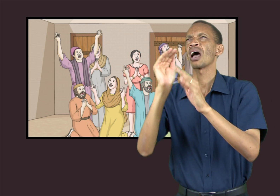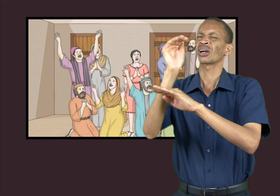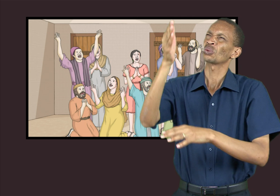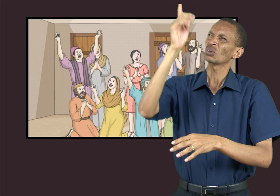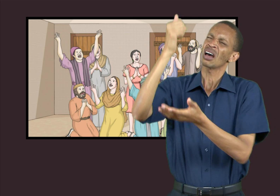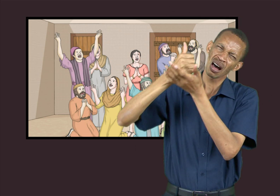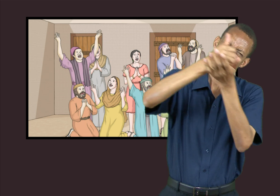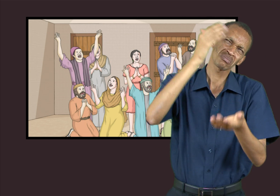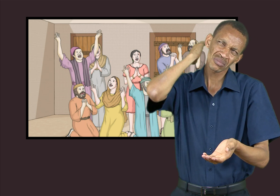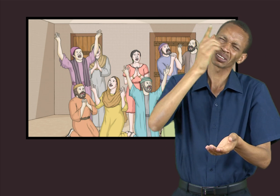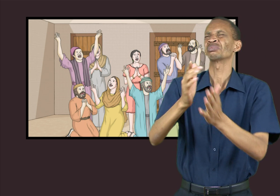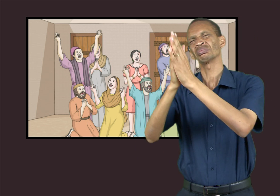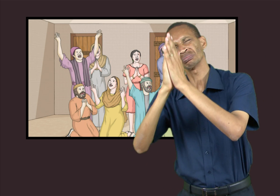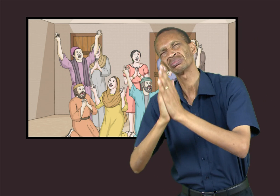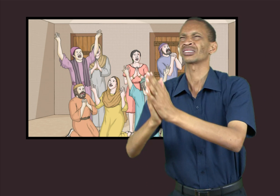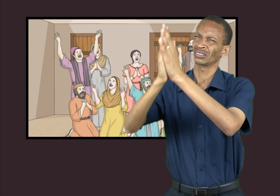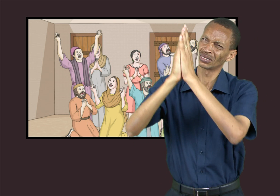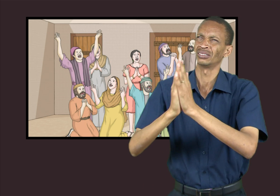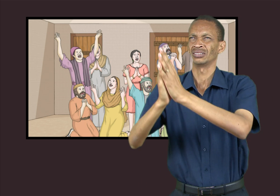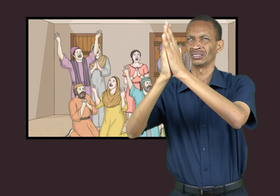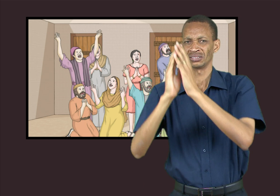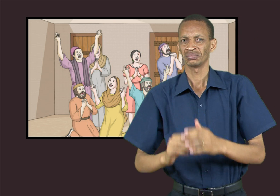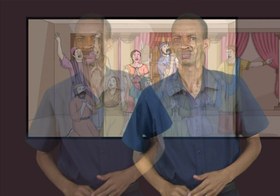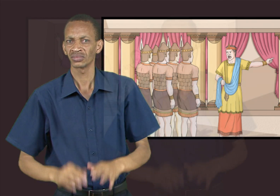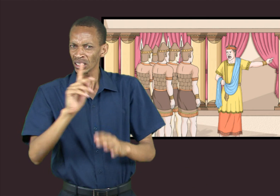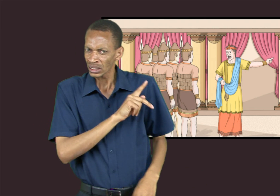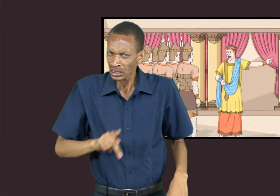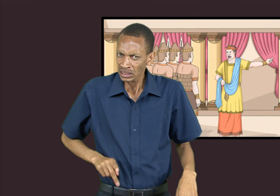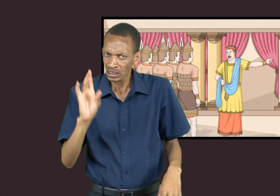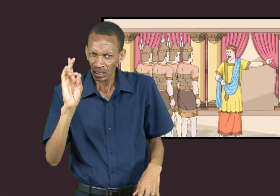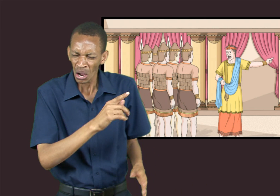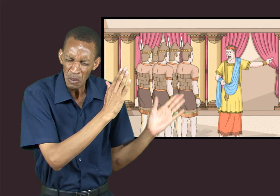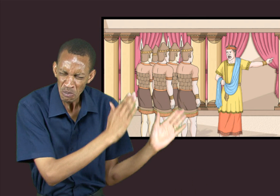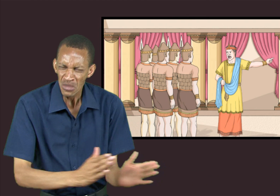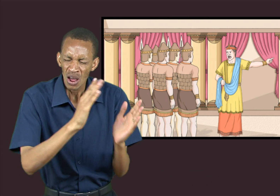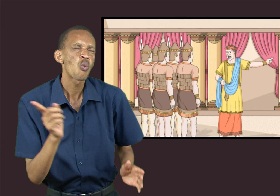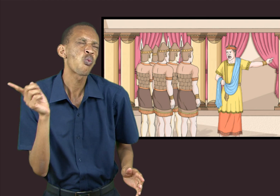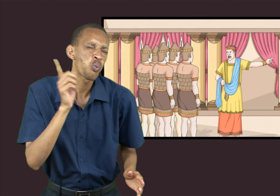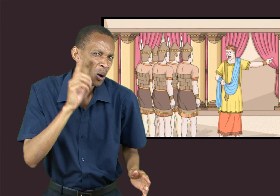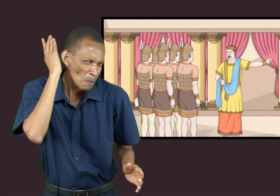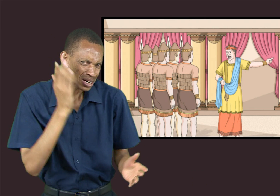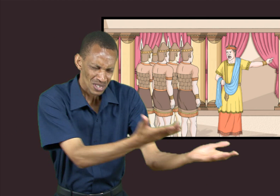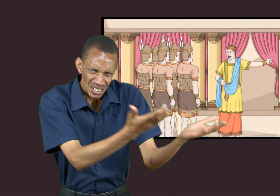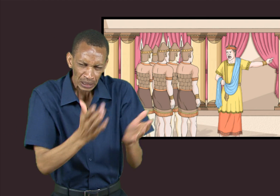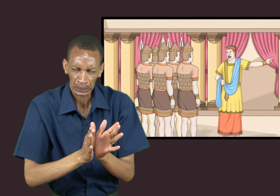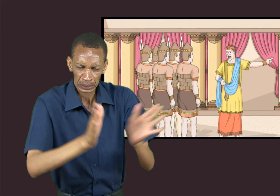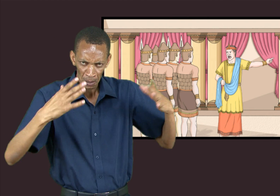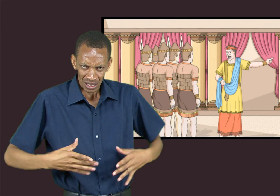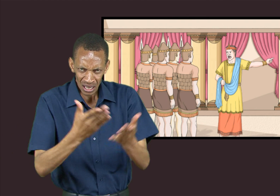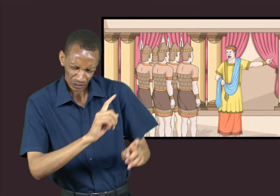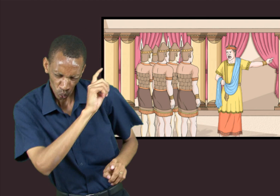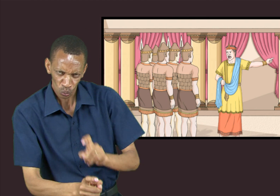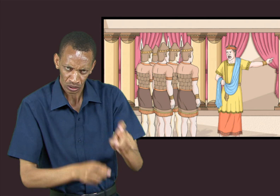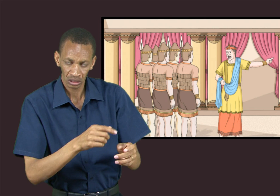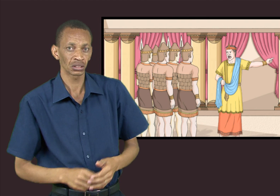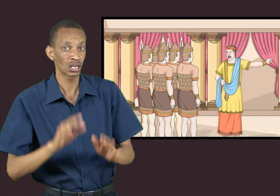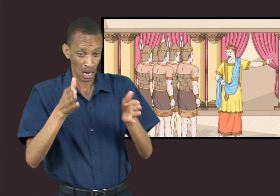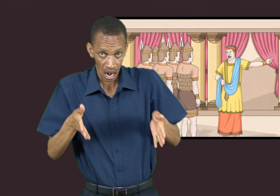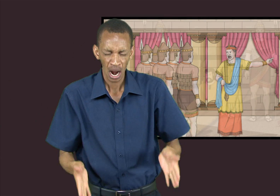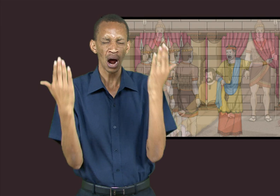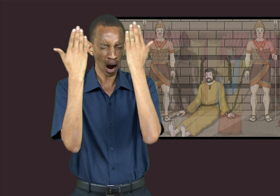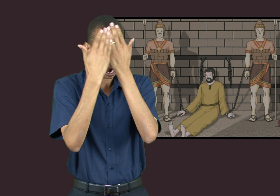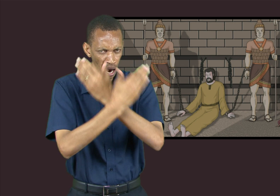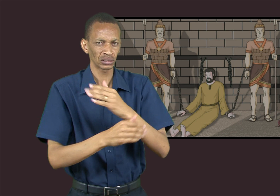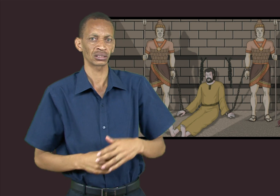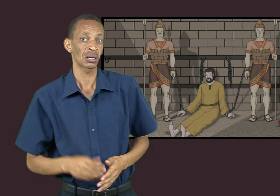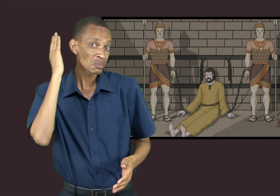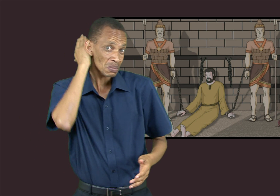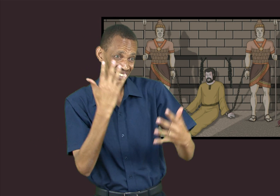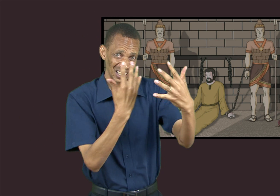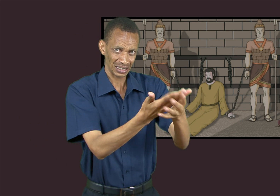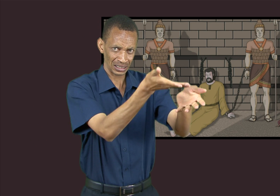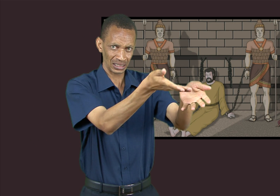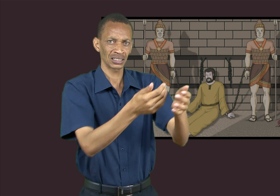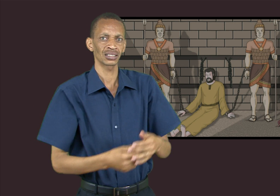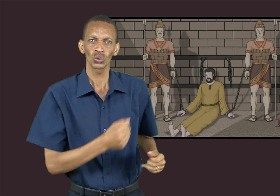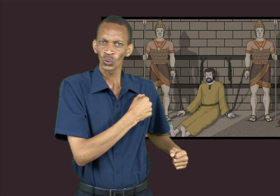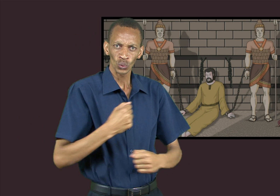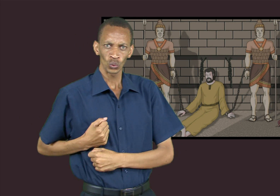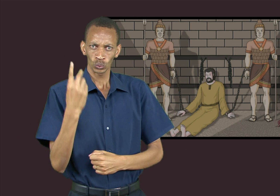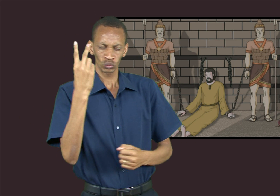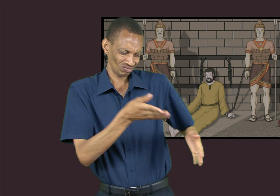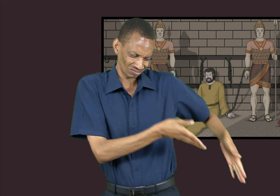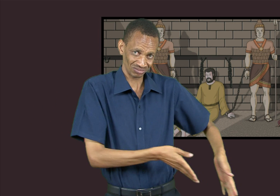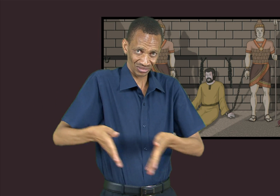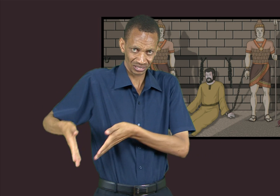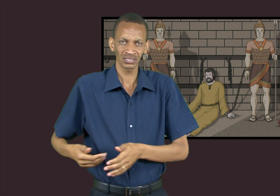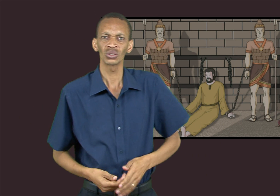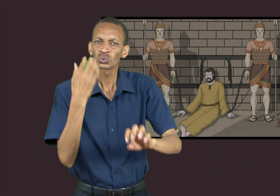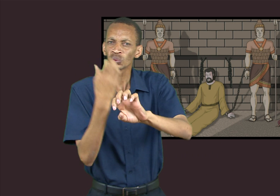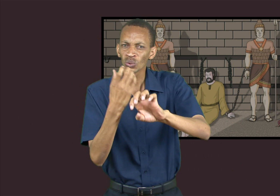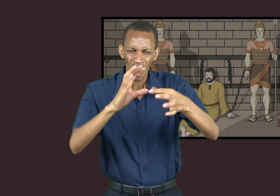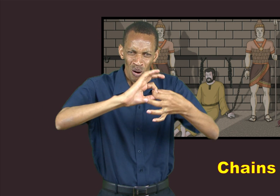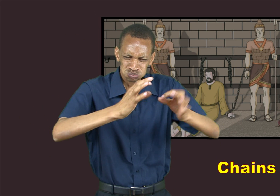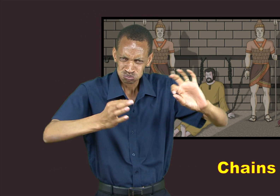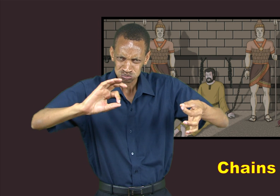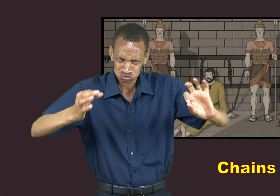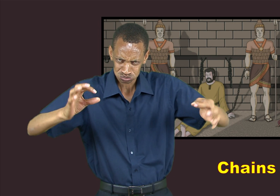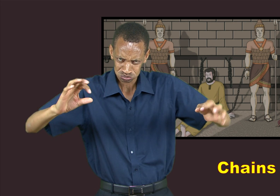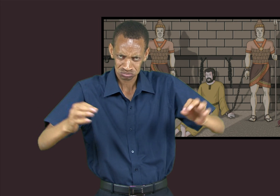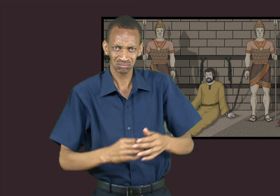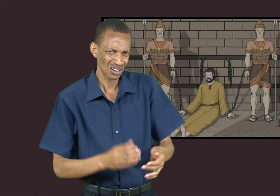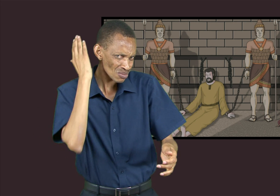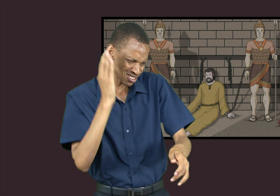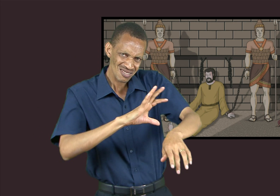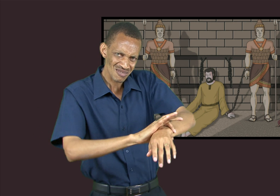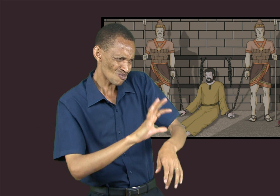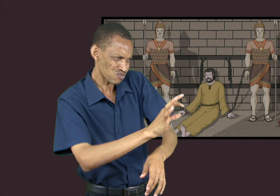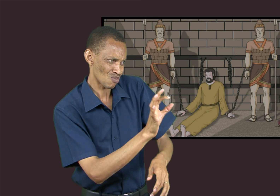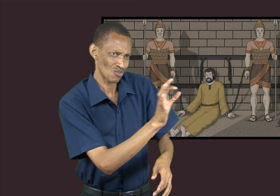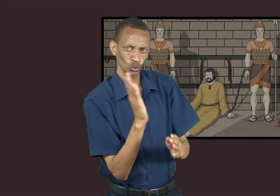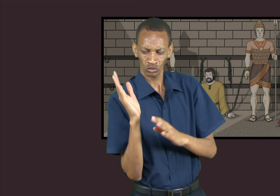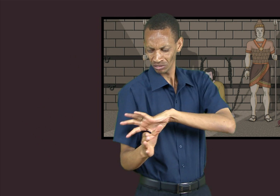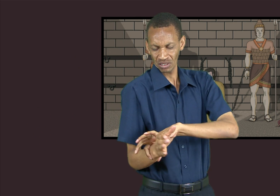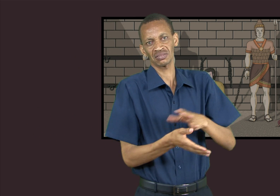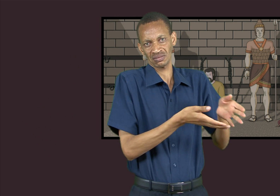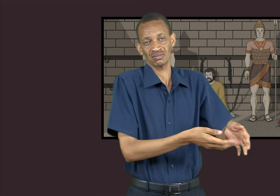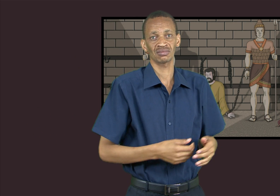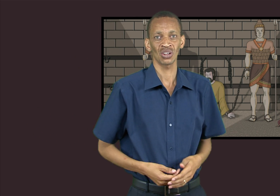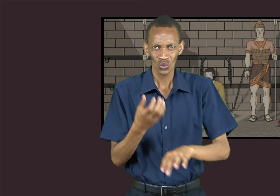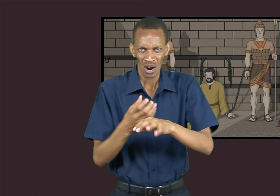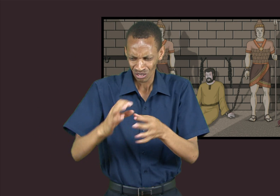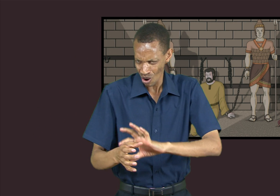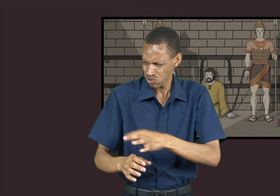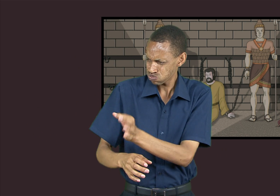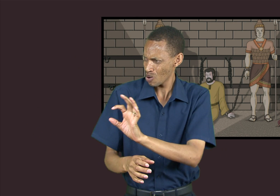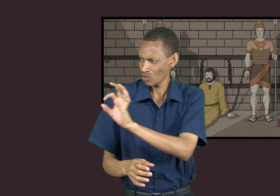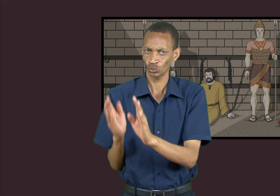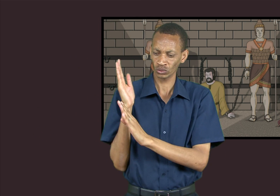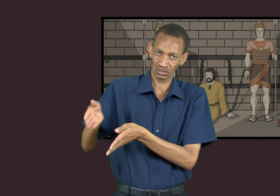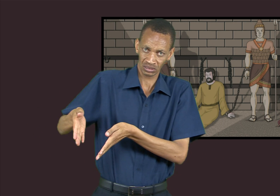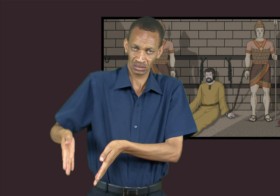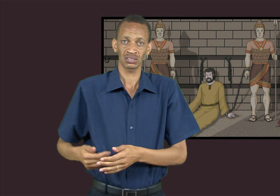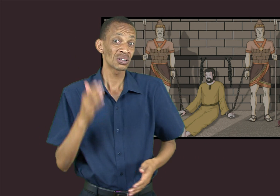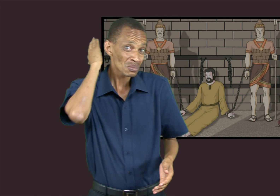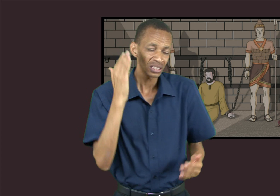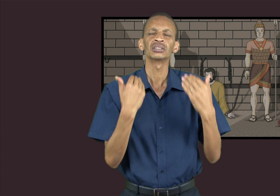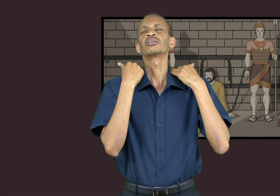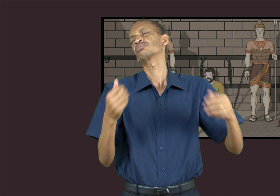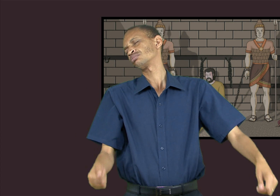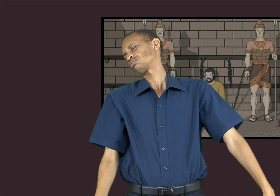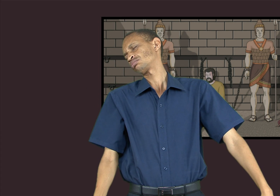On the night before Herod was to bring him to trial, Peter was sleeping between two soldiers, bound with two chains, with sentries standing guard at the entrance to the prison.